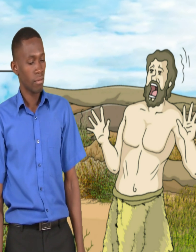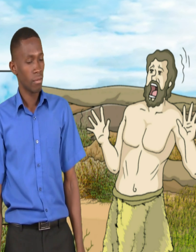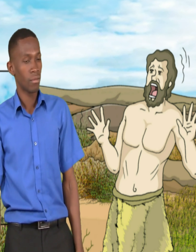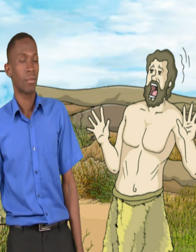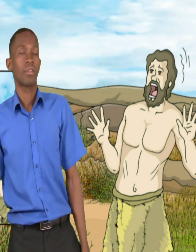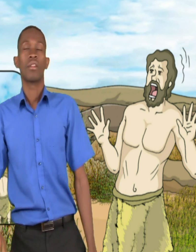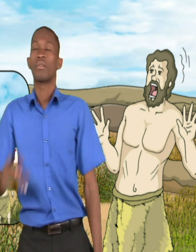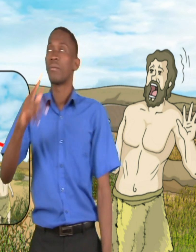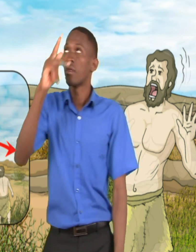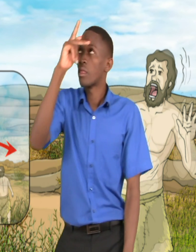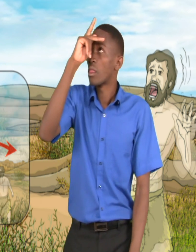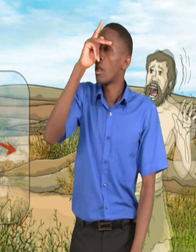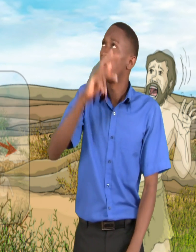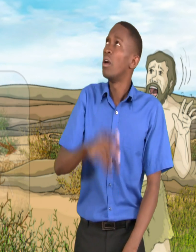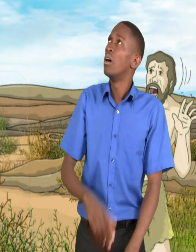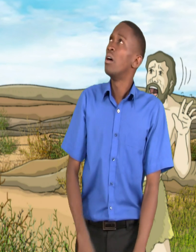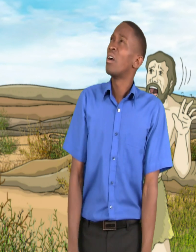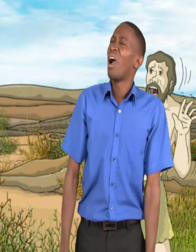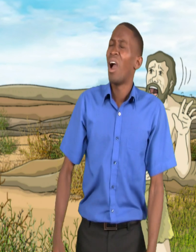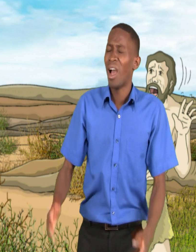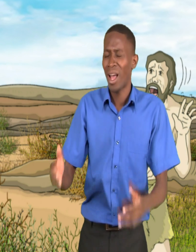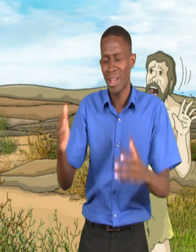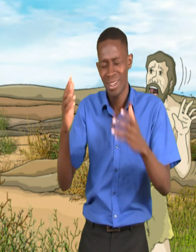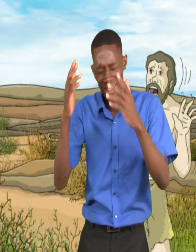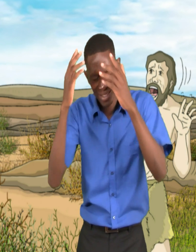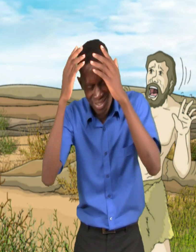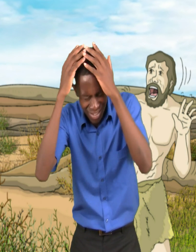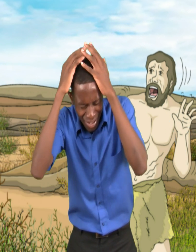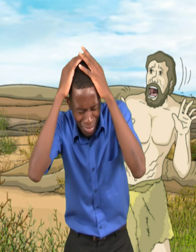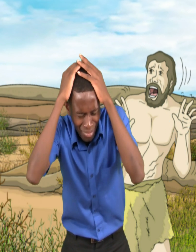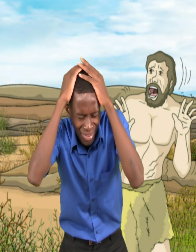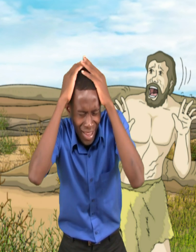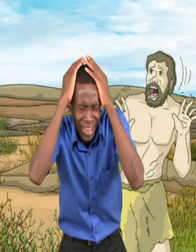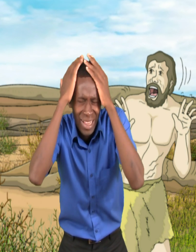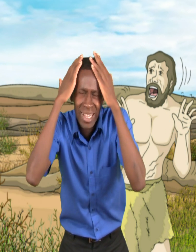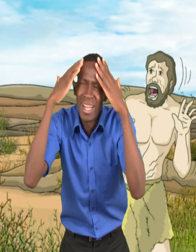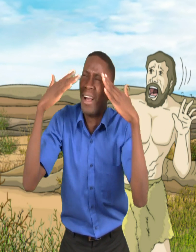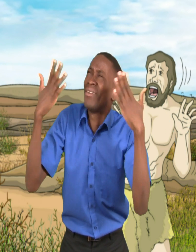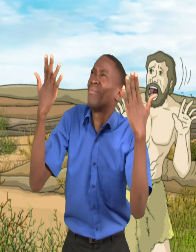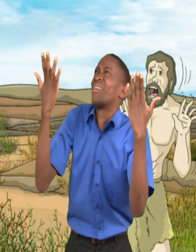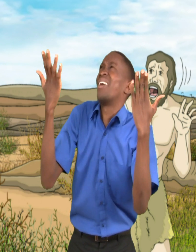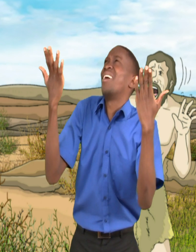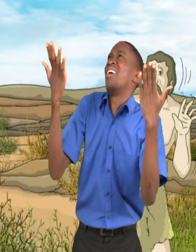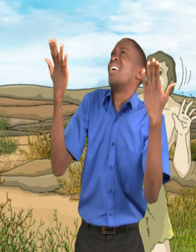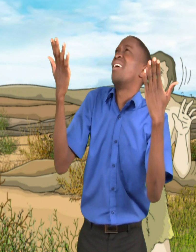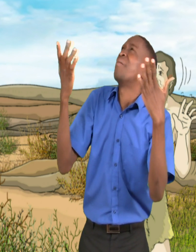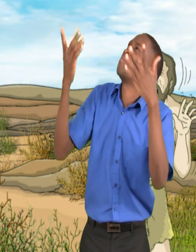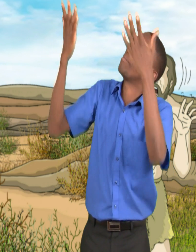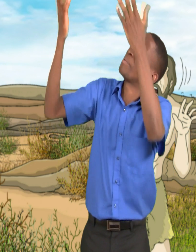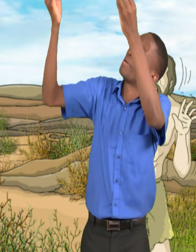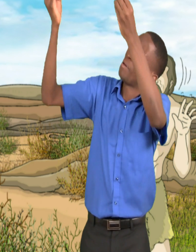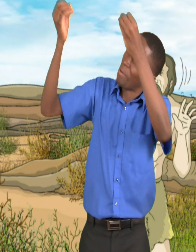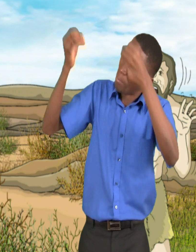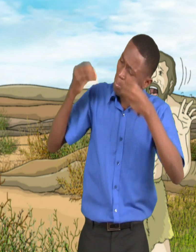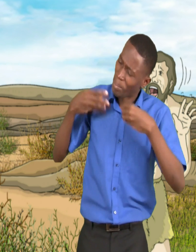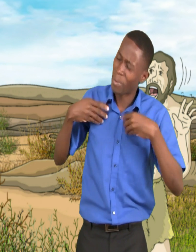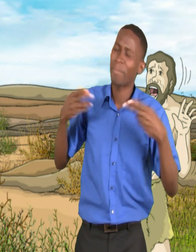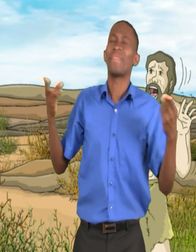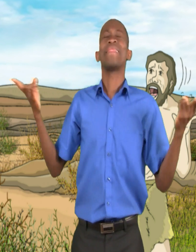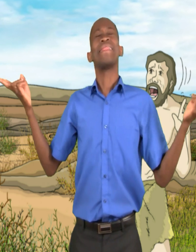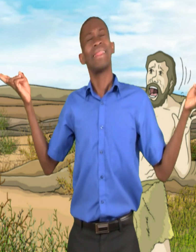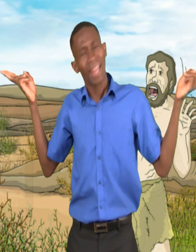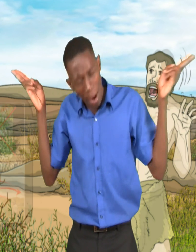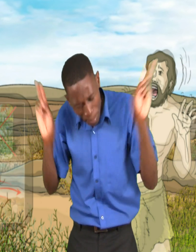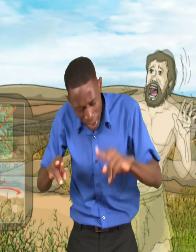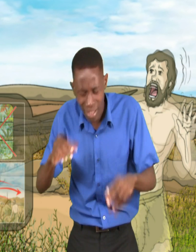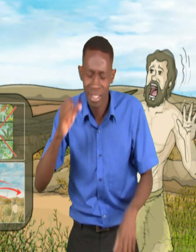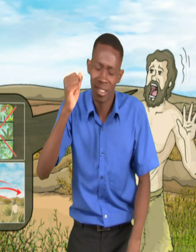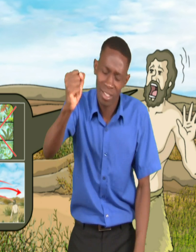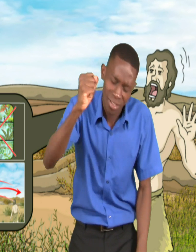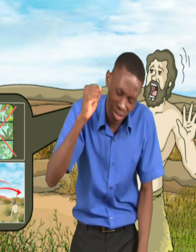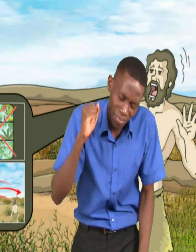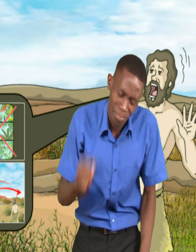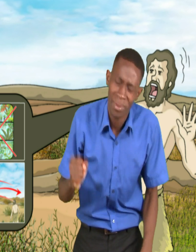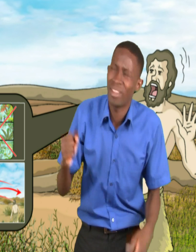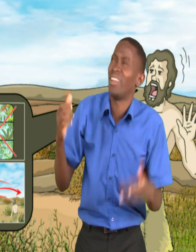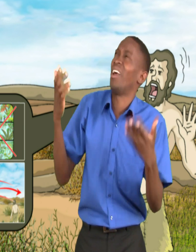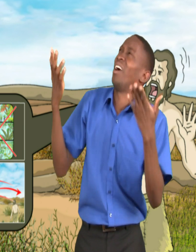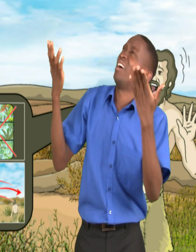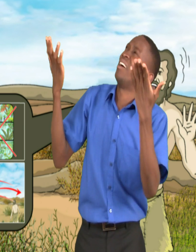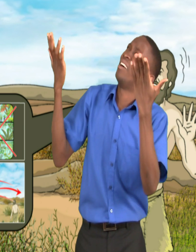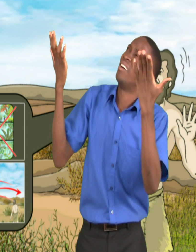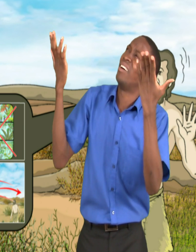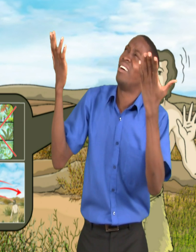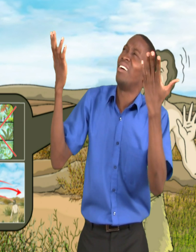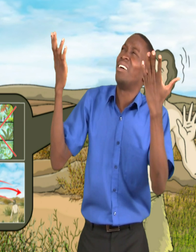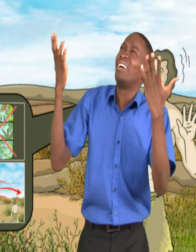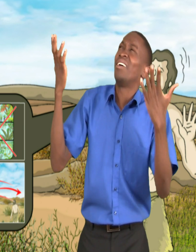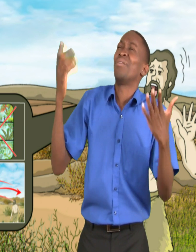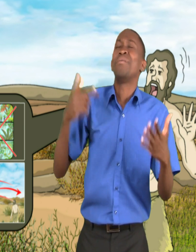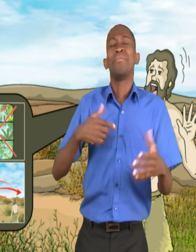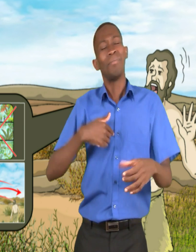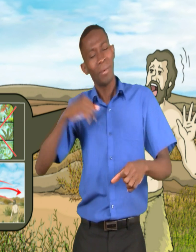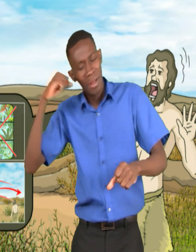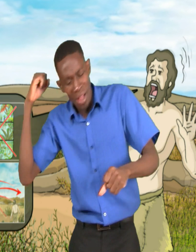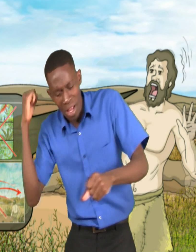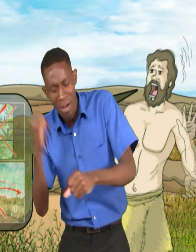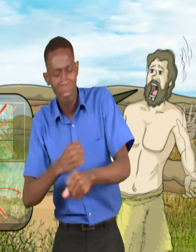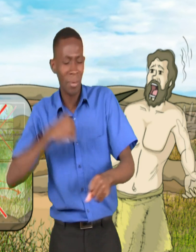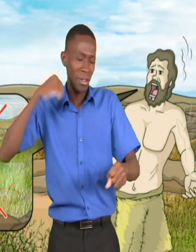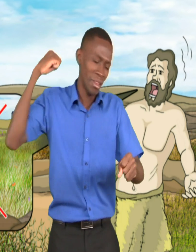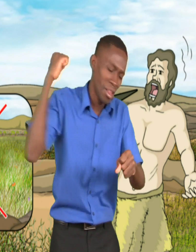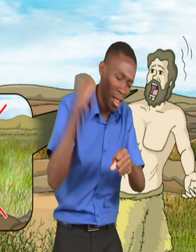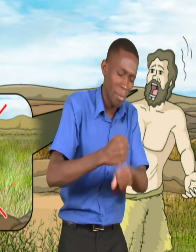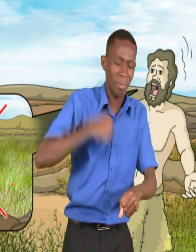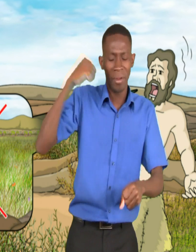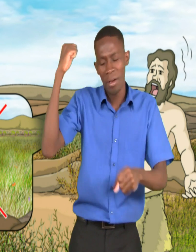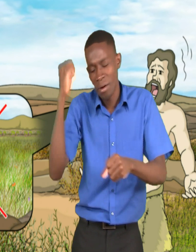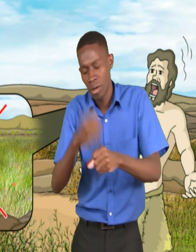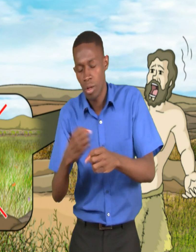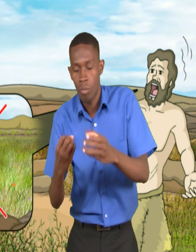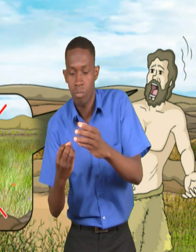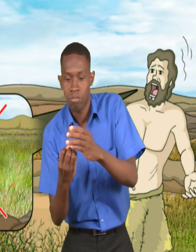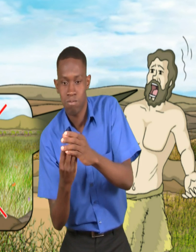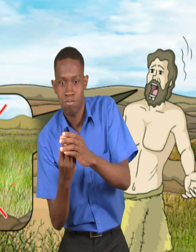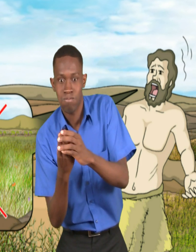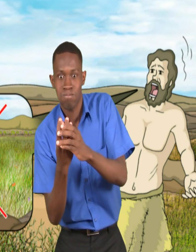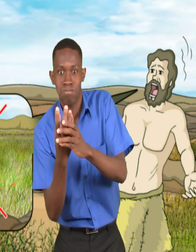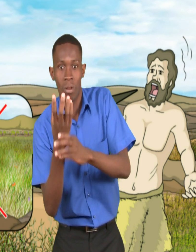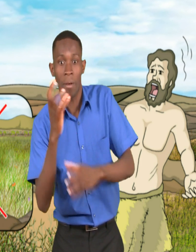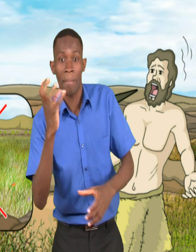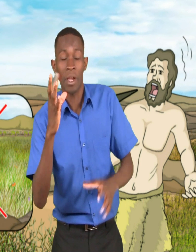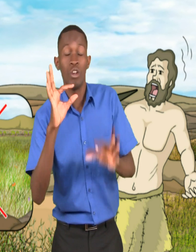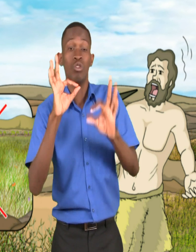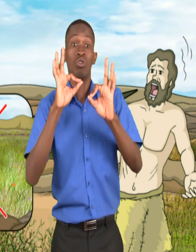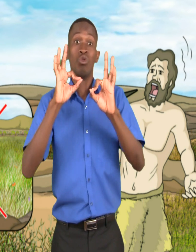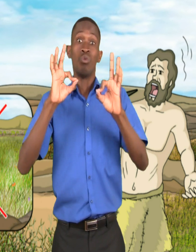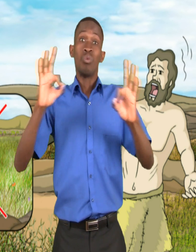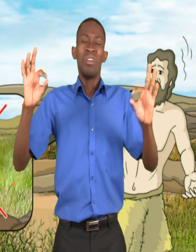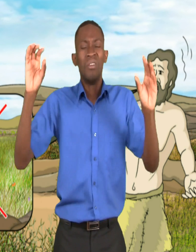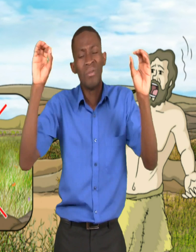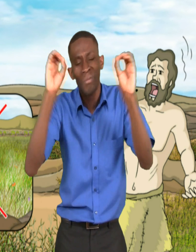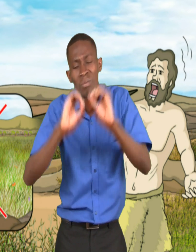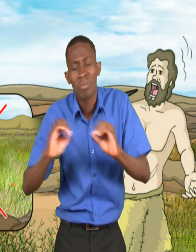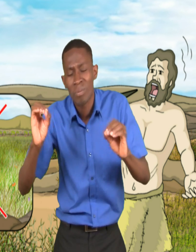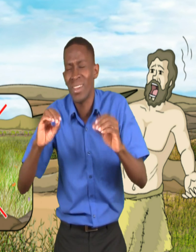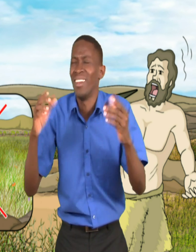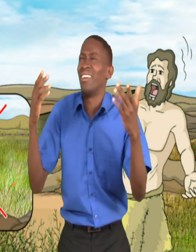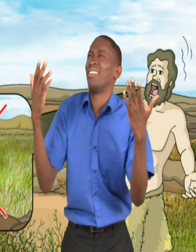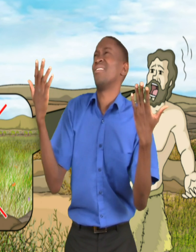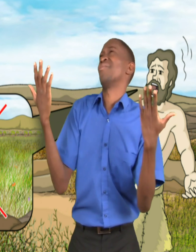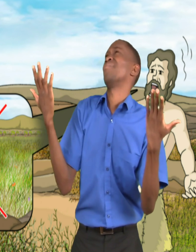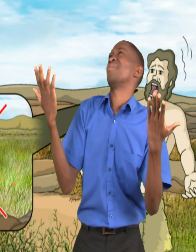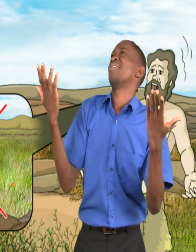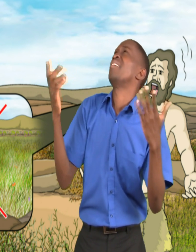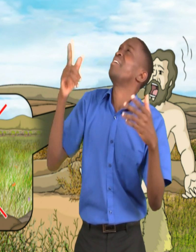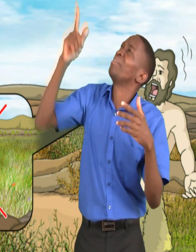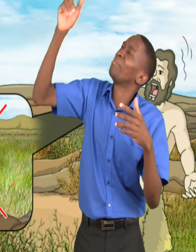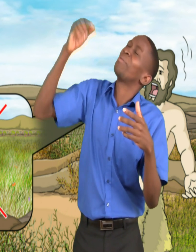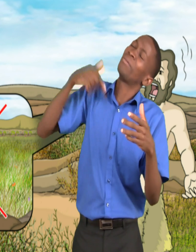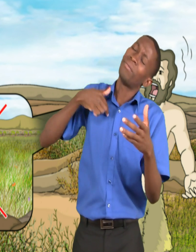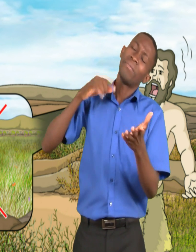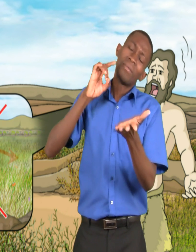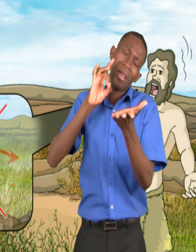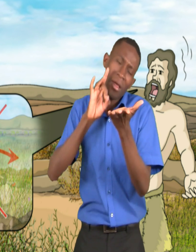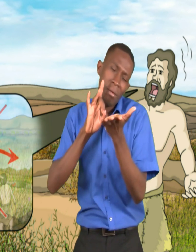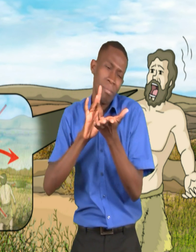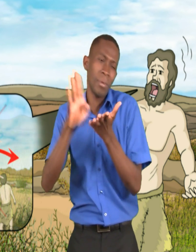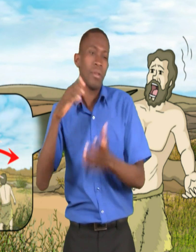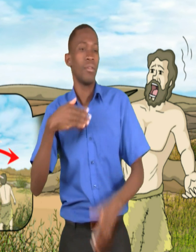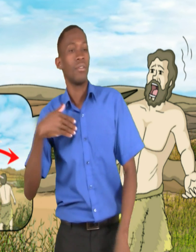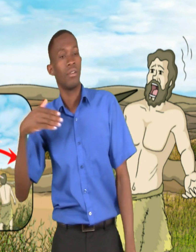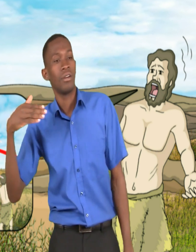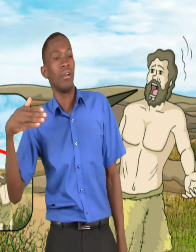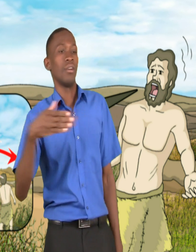But Cain said to the LORD, “My punishment is greater than I can bear. Behold, this day You have driven me from the face of the earth, and from Your face I will be hidden;